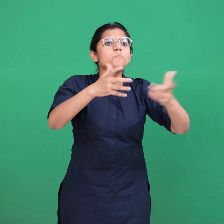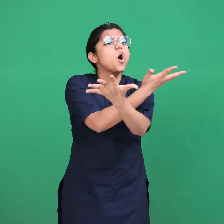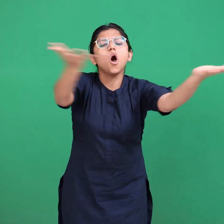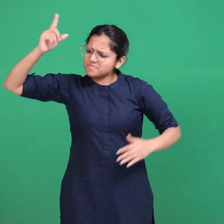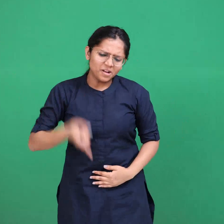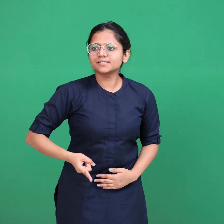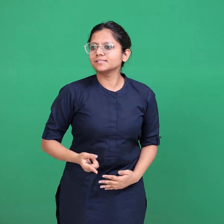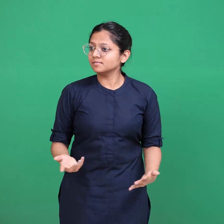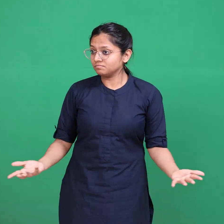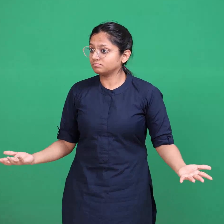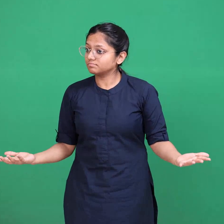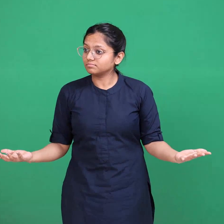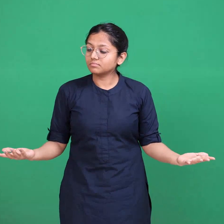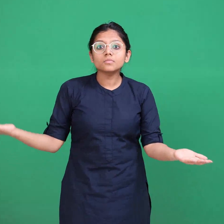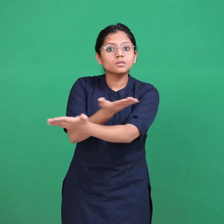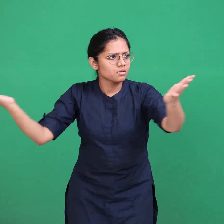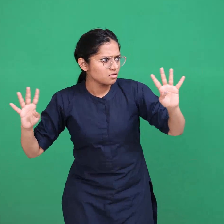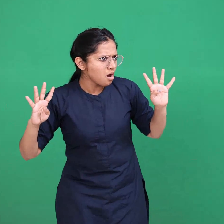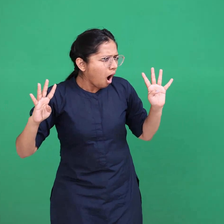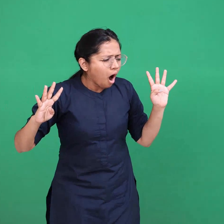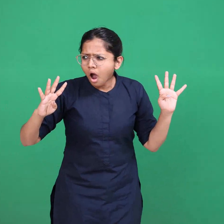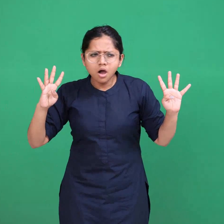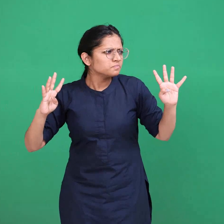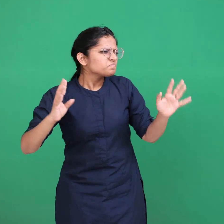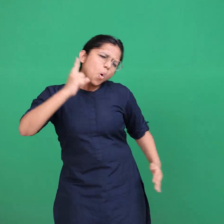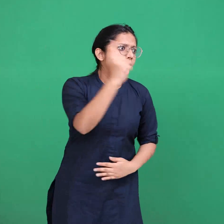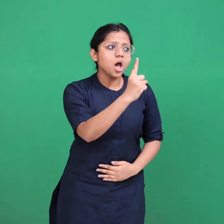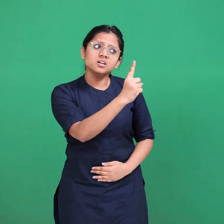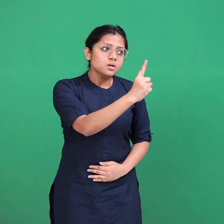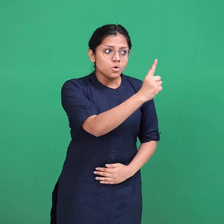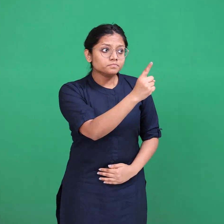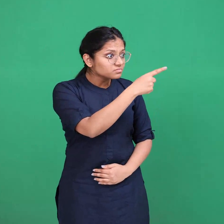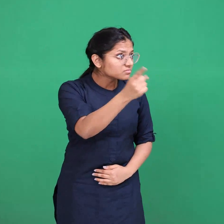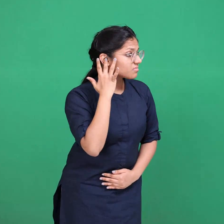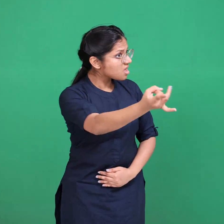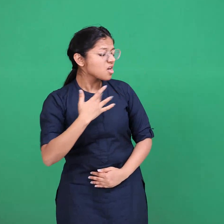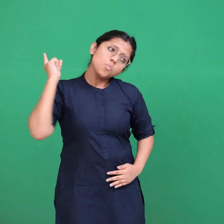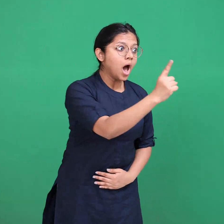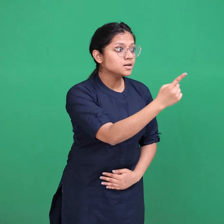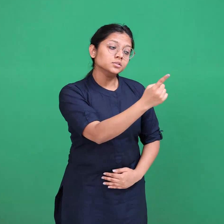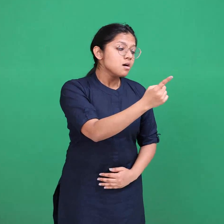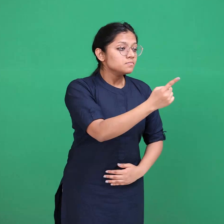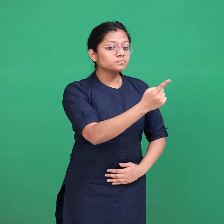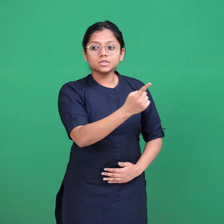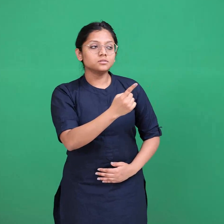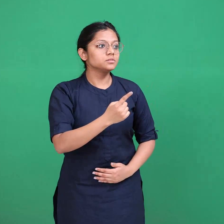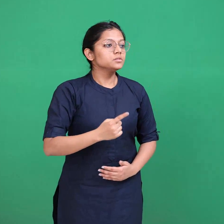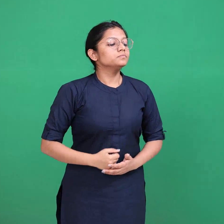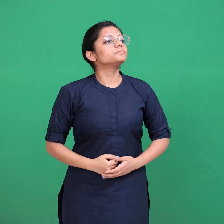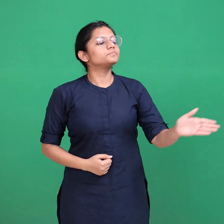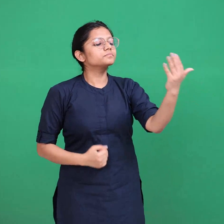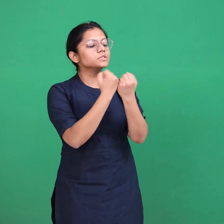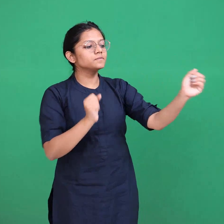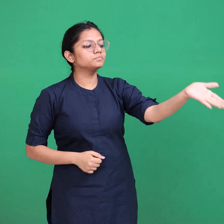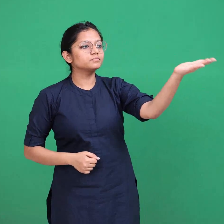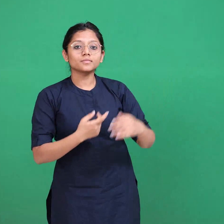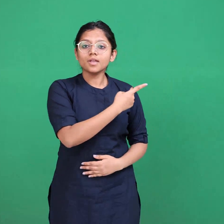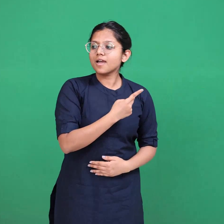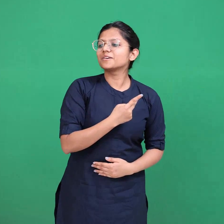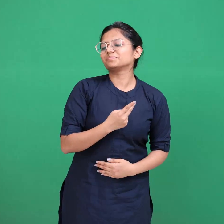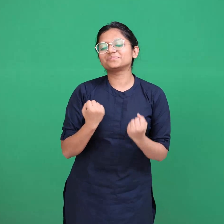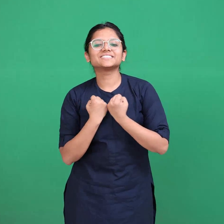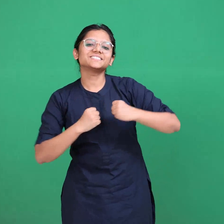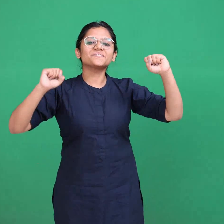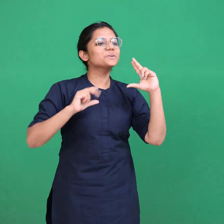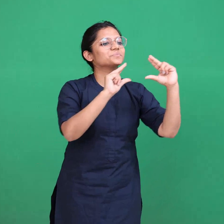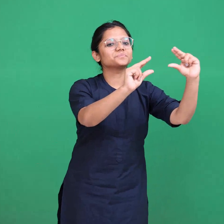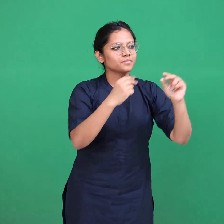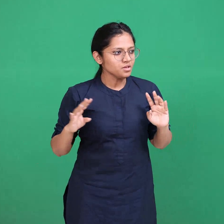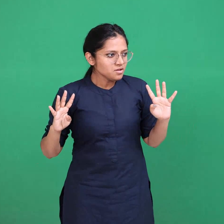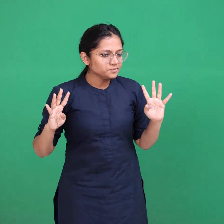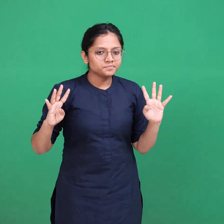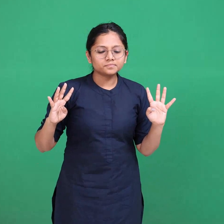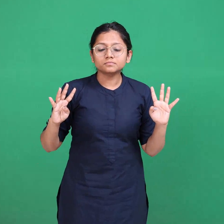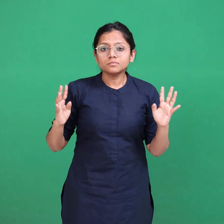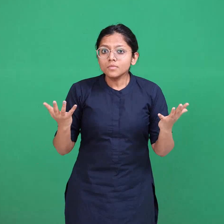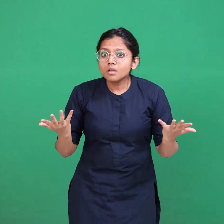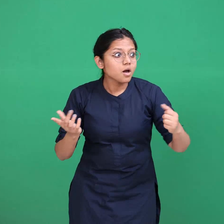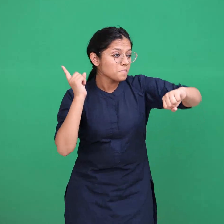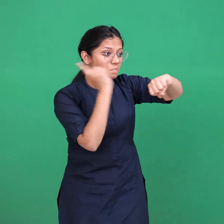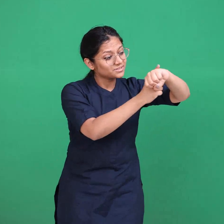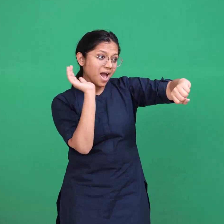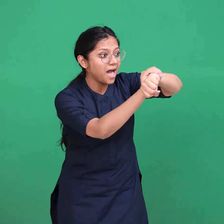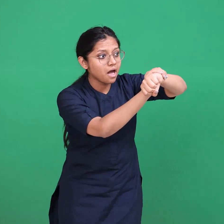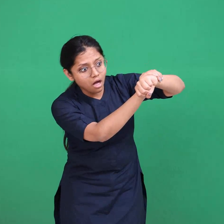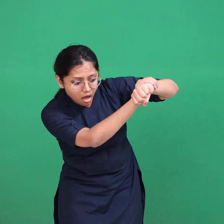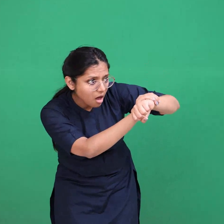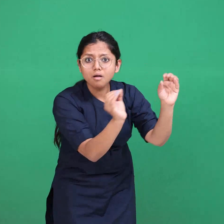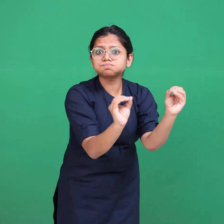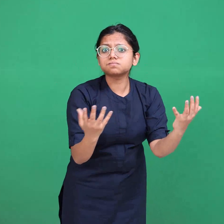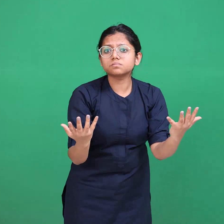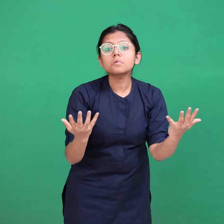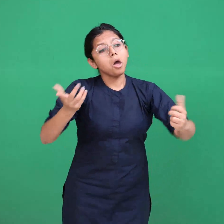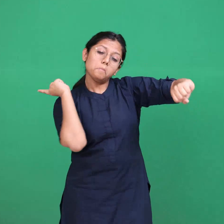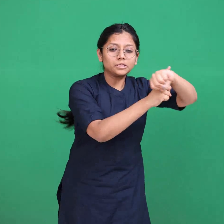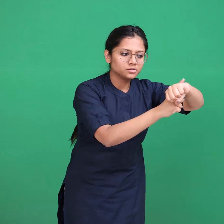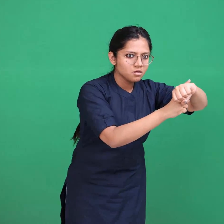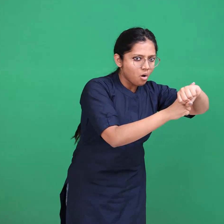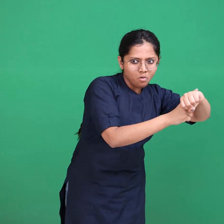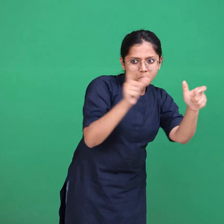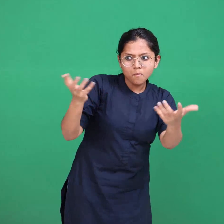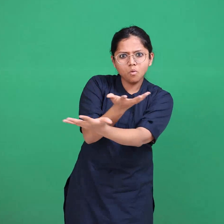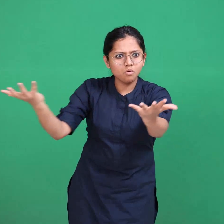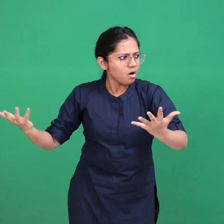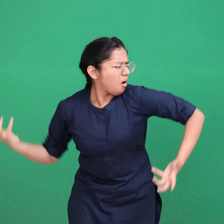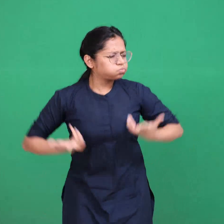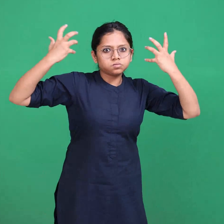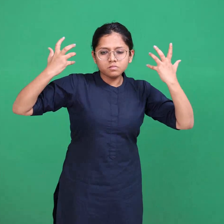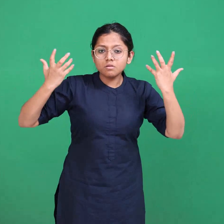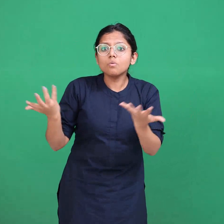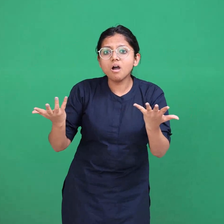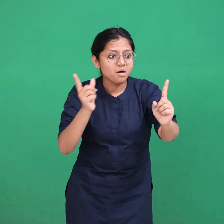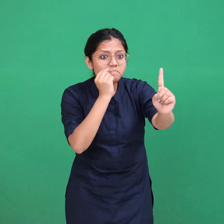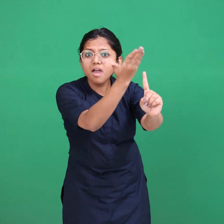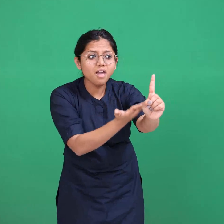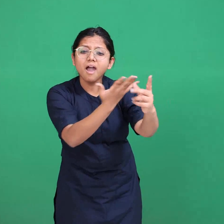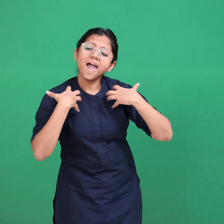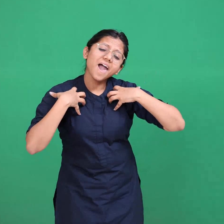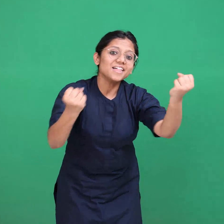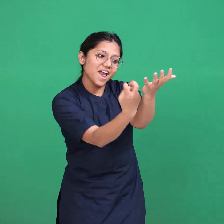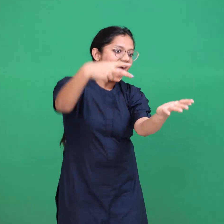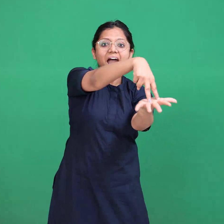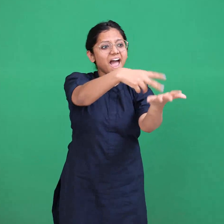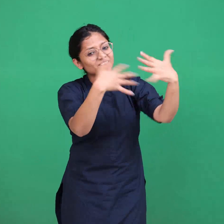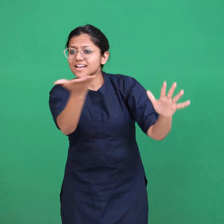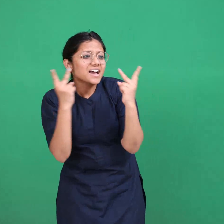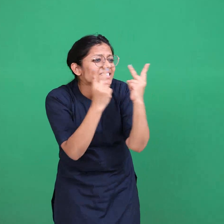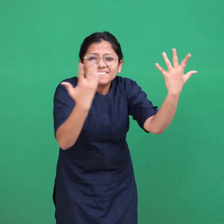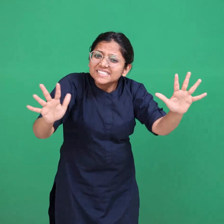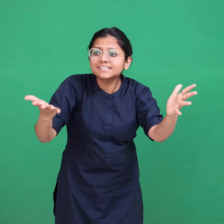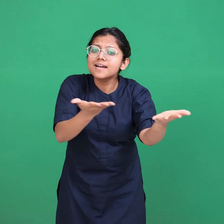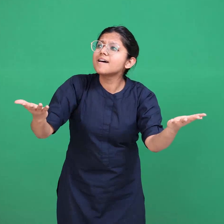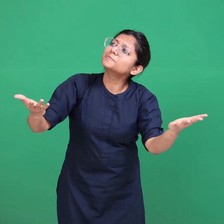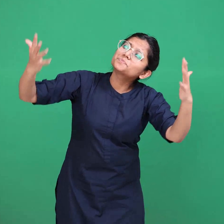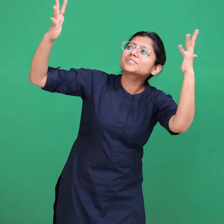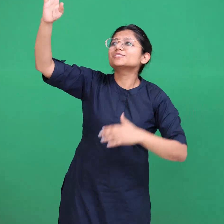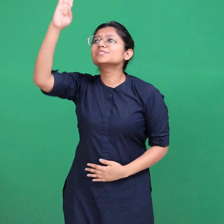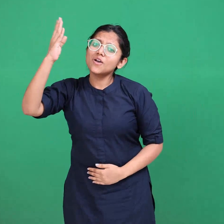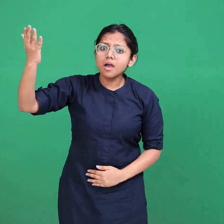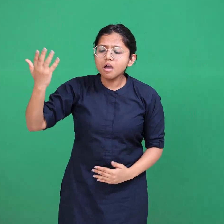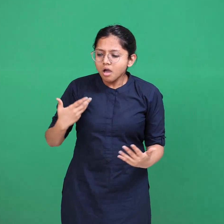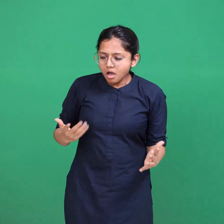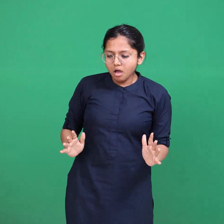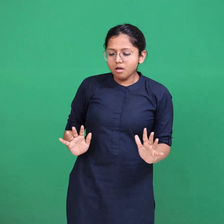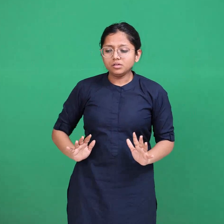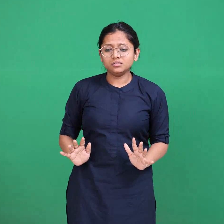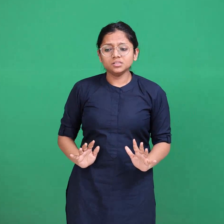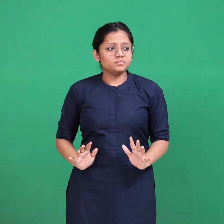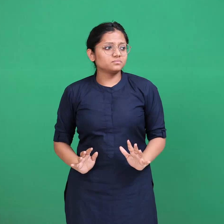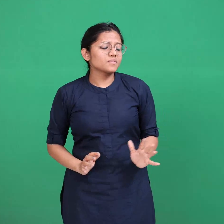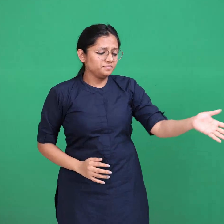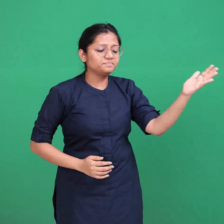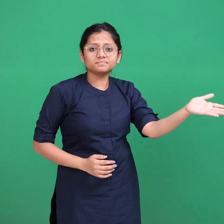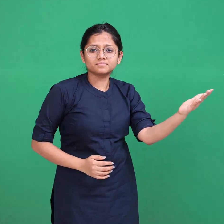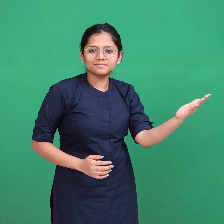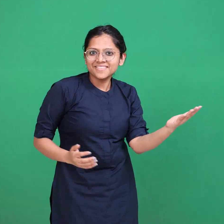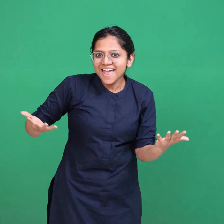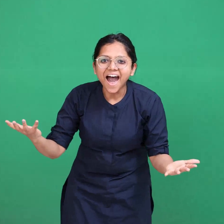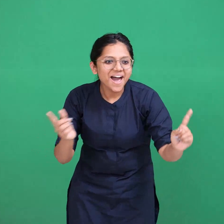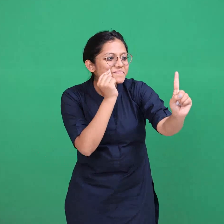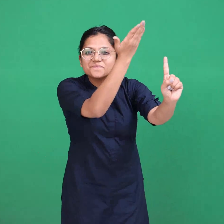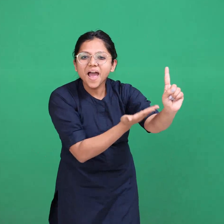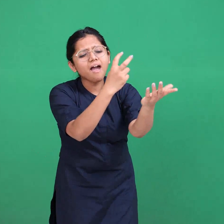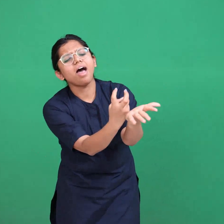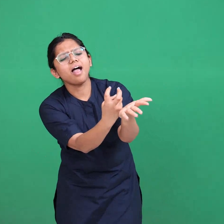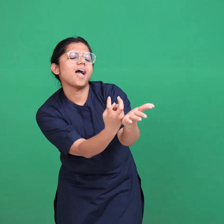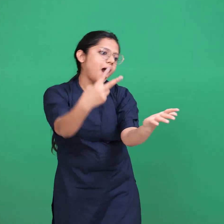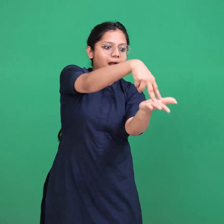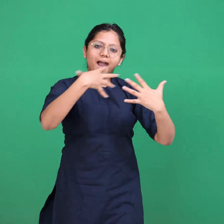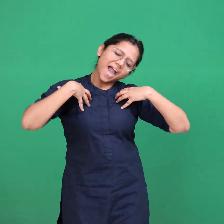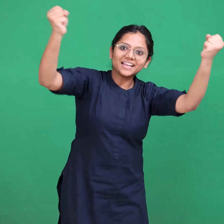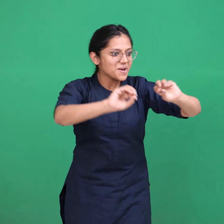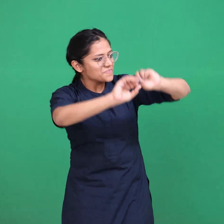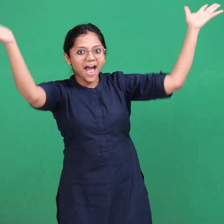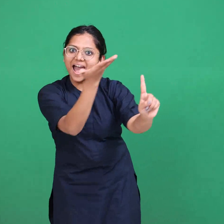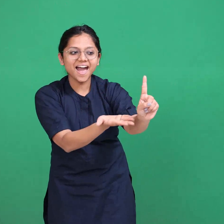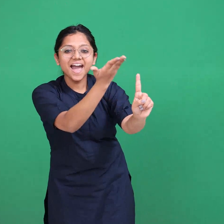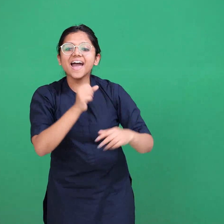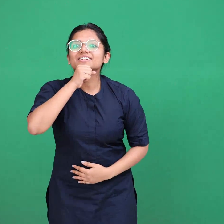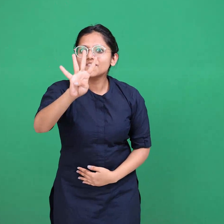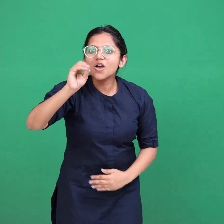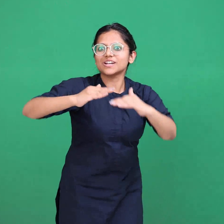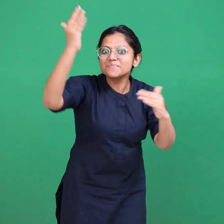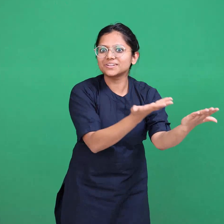After further threats they let them go. They could not find a way to punish them, because all the people were glorifying God for what had happened.